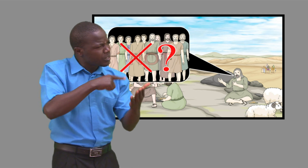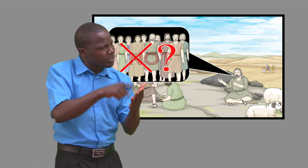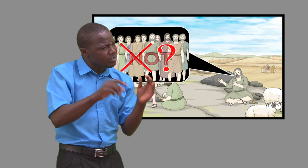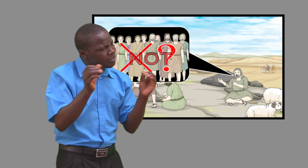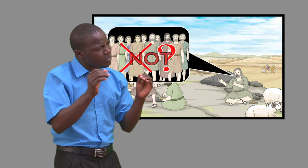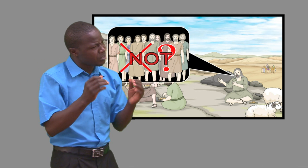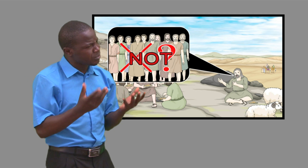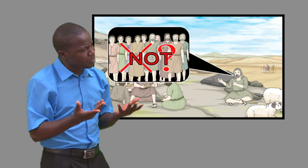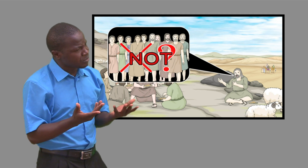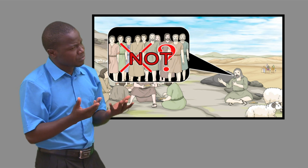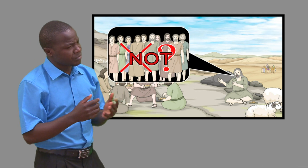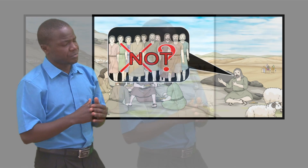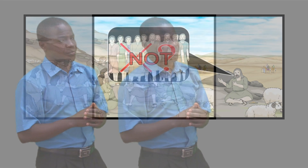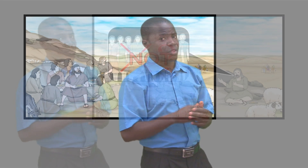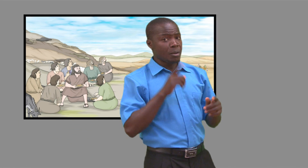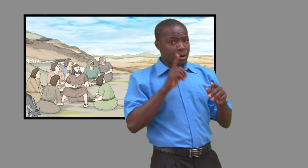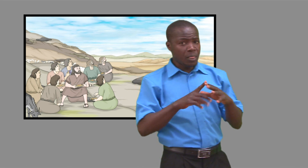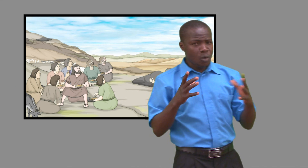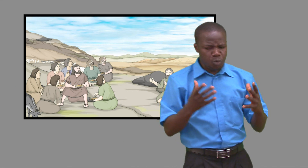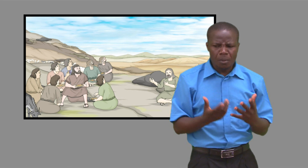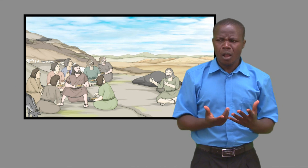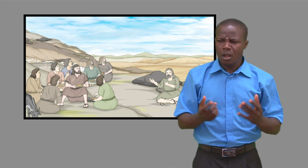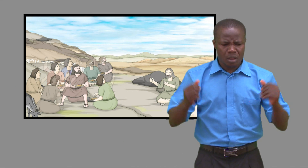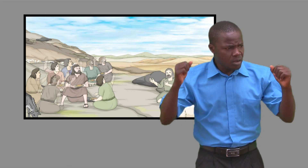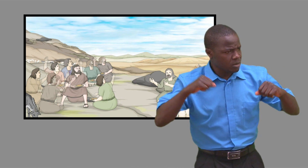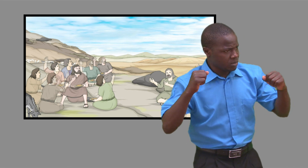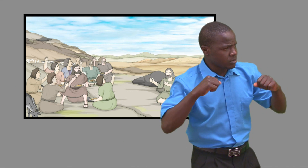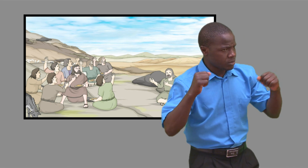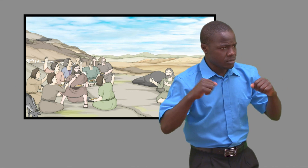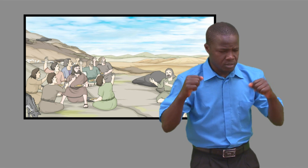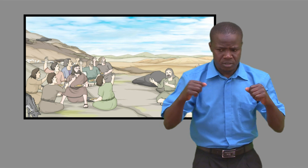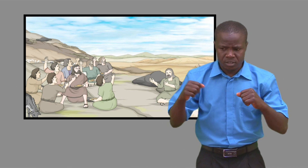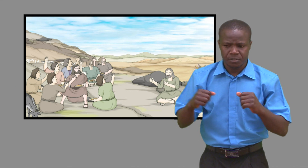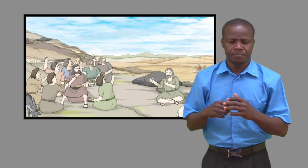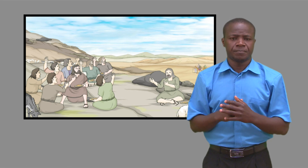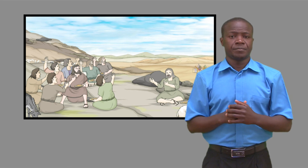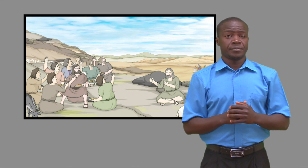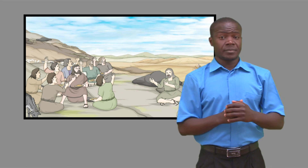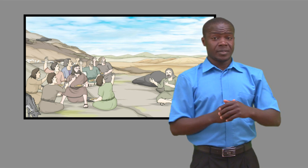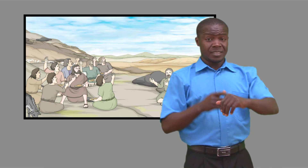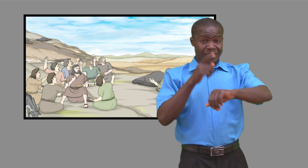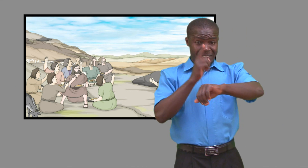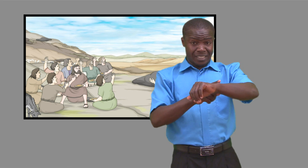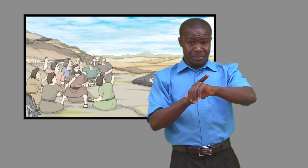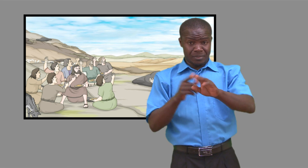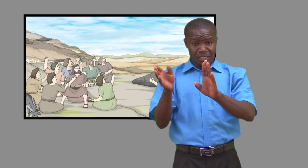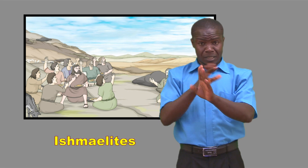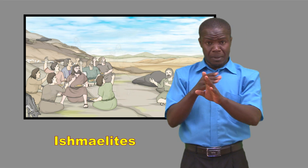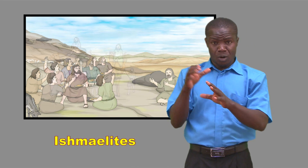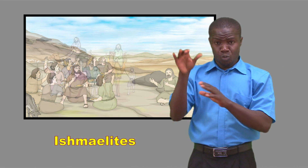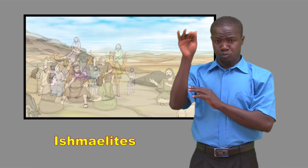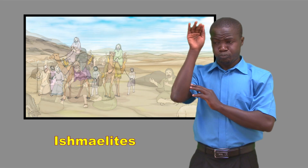And they agreed.